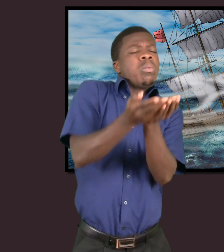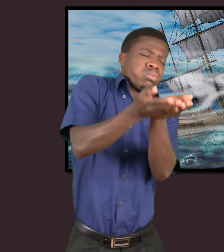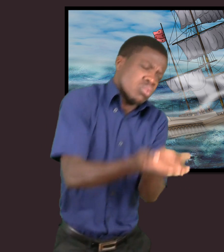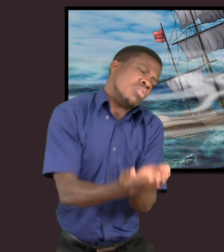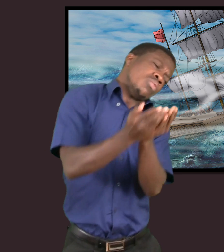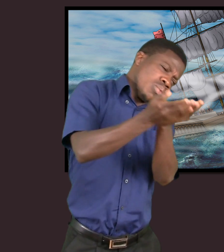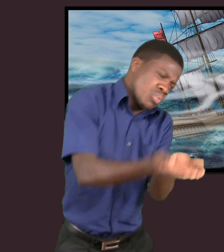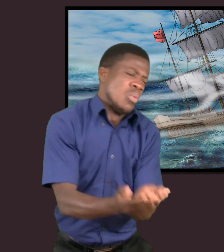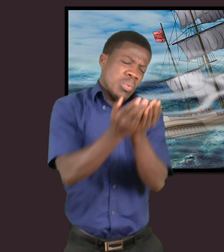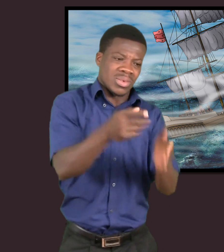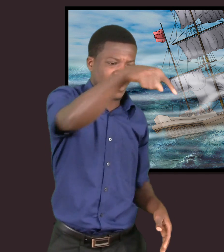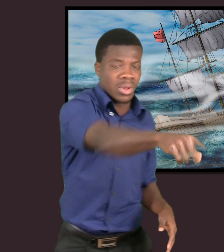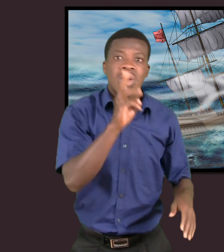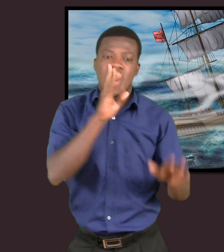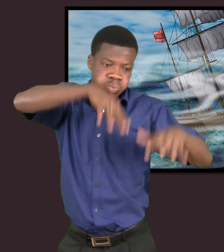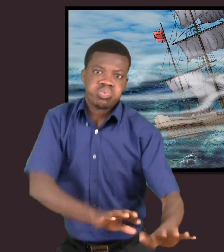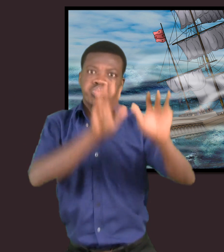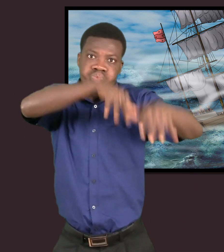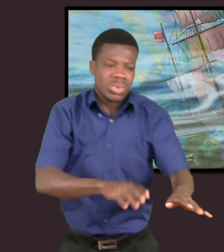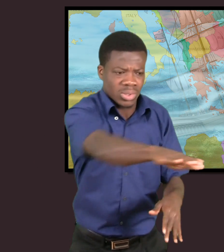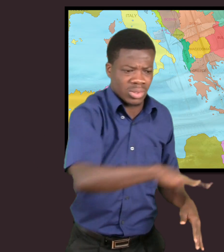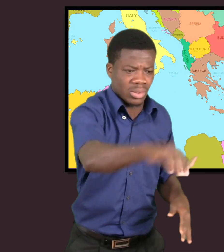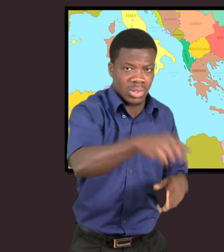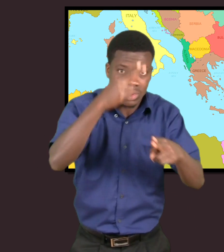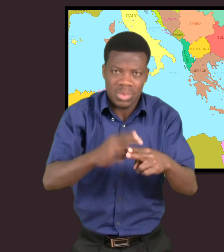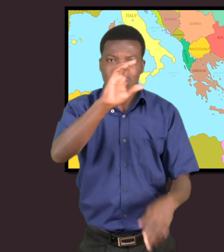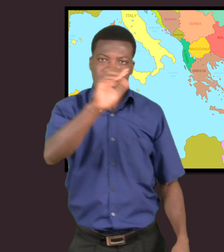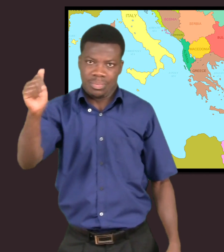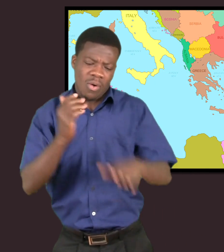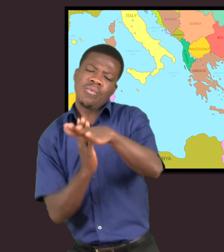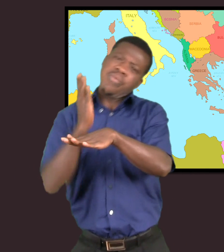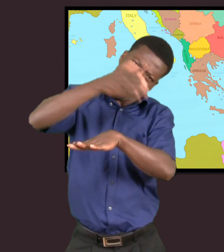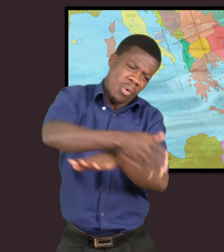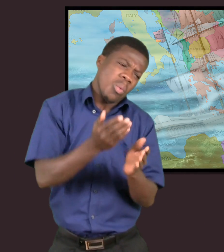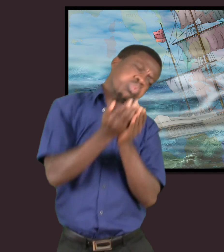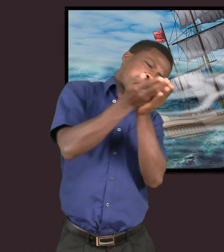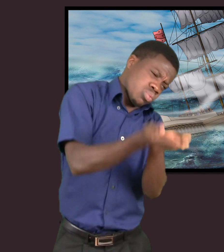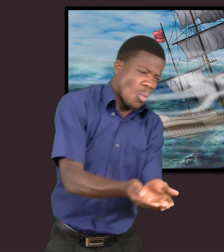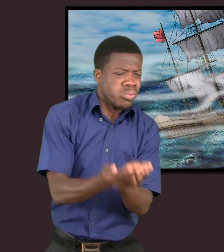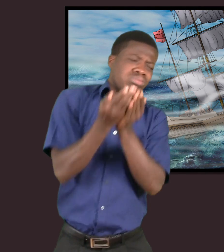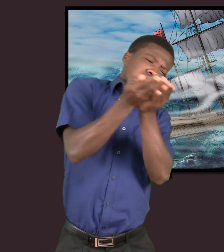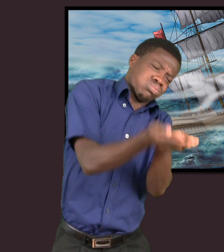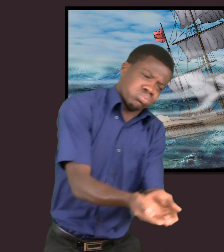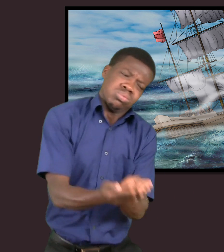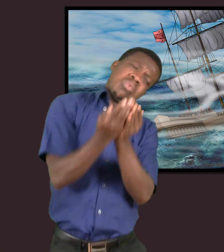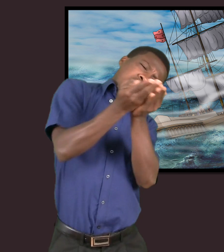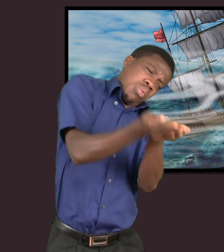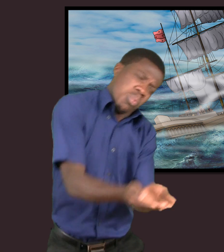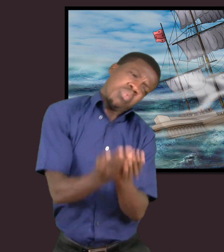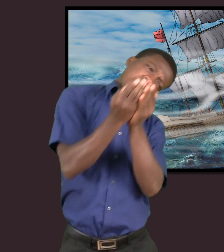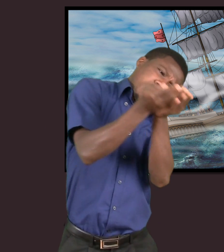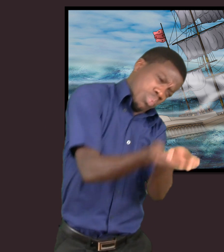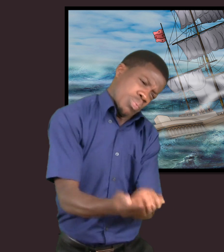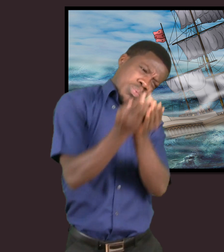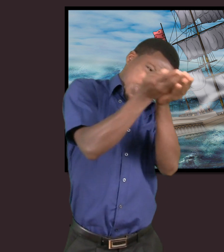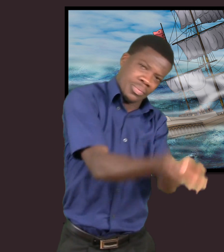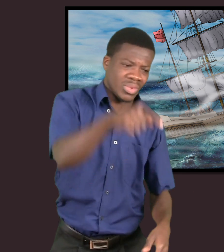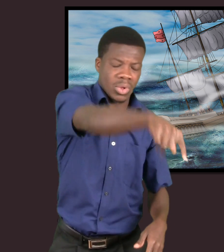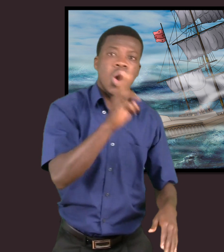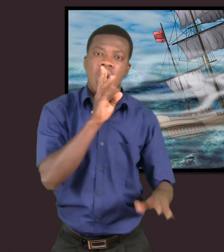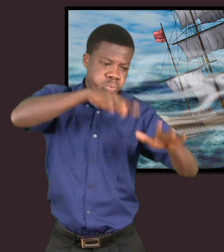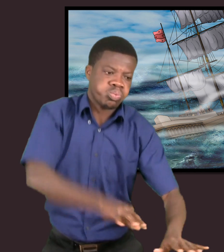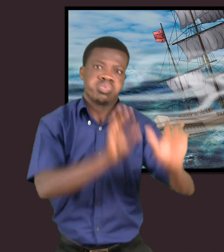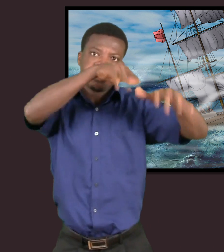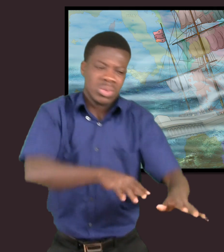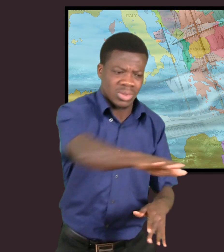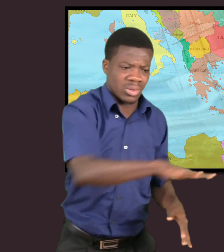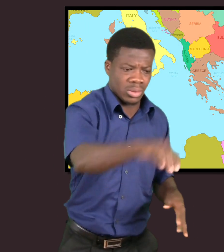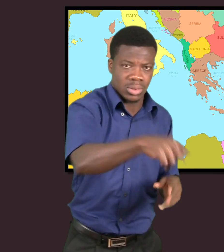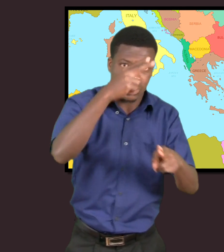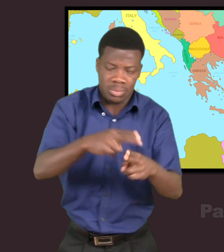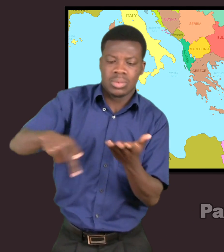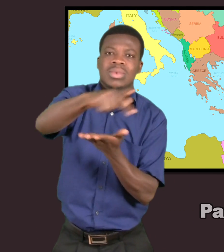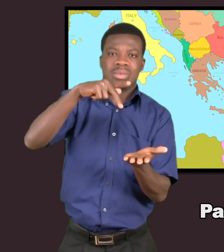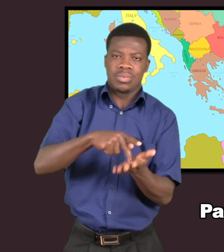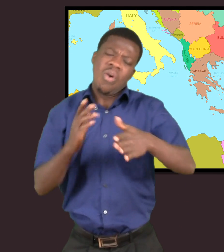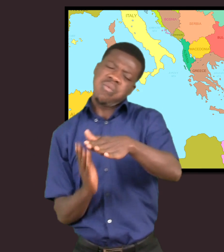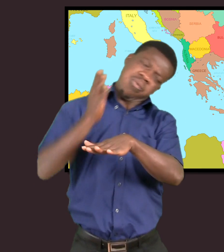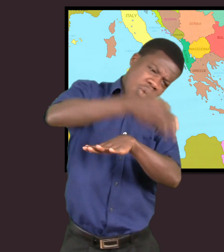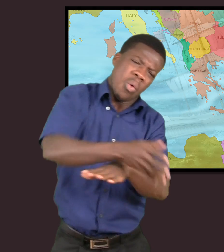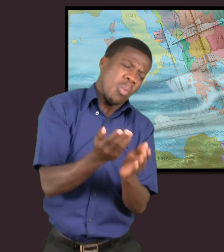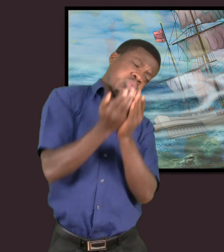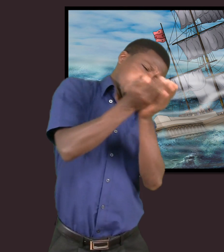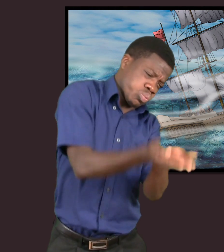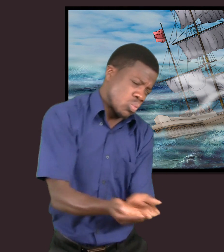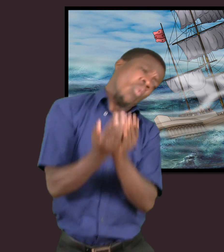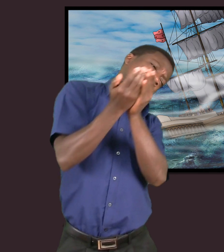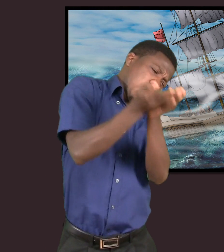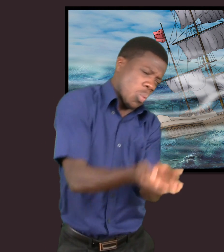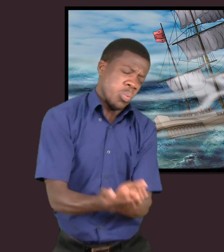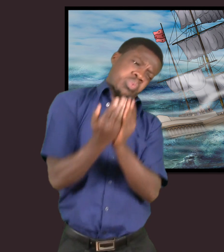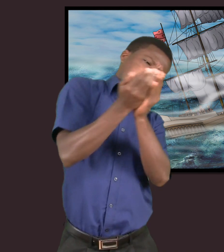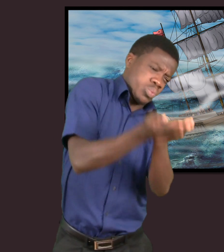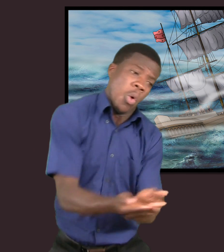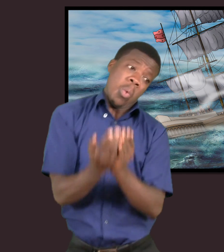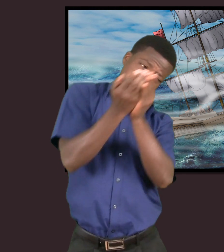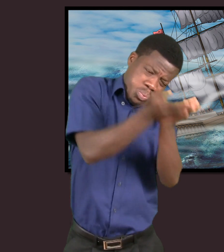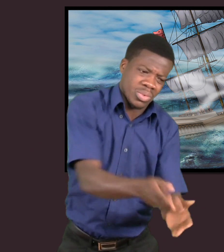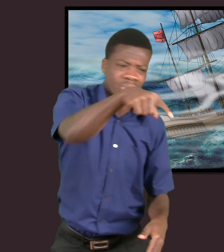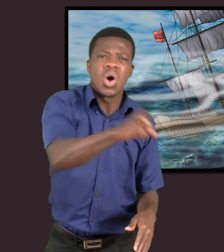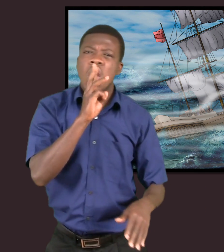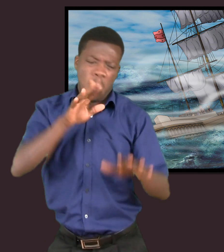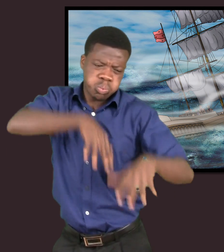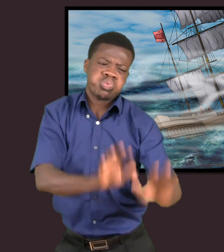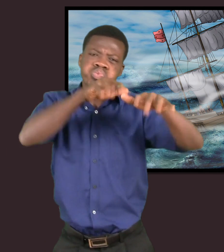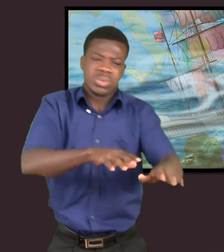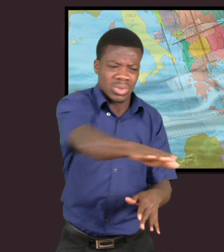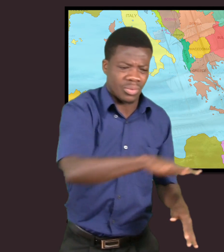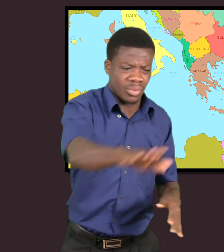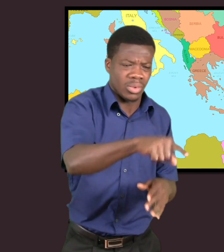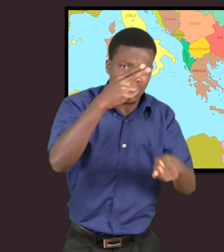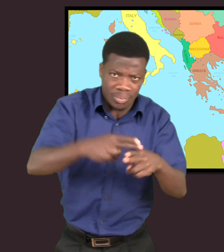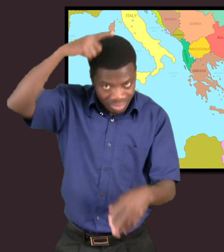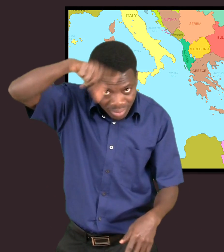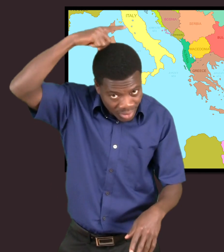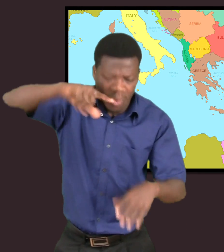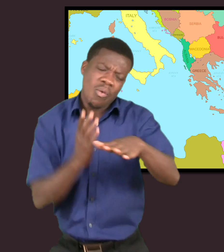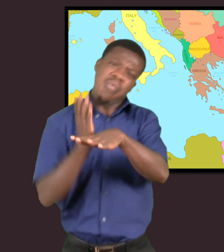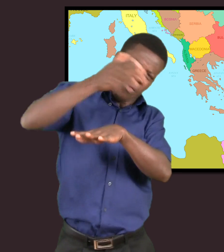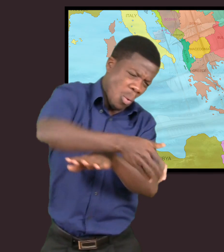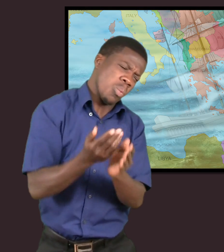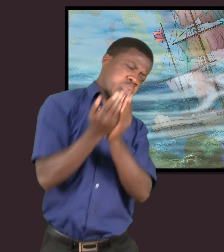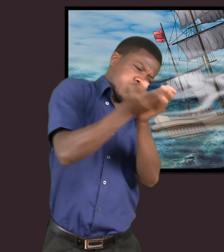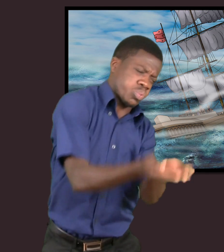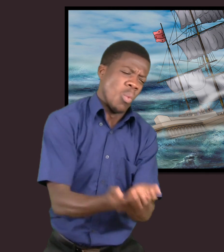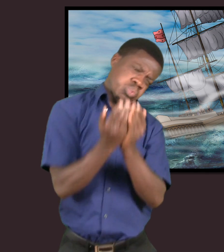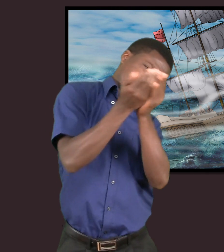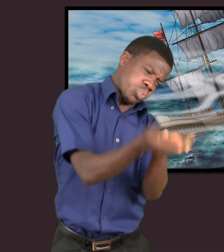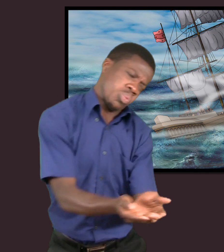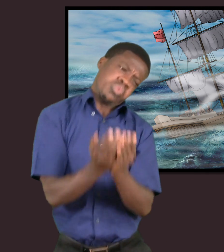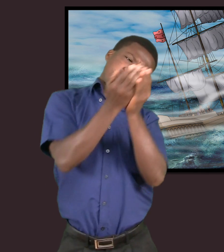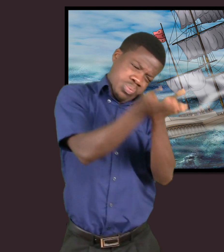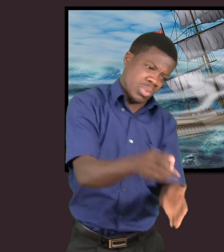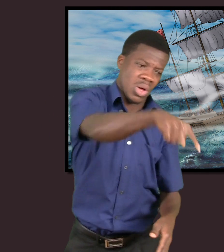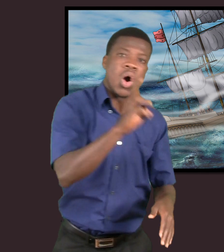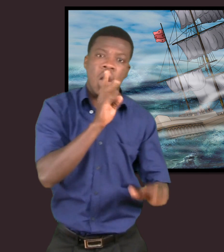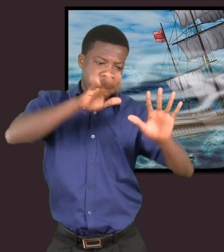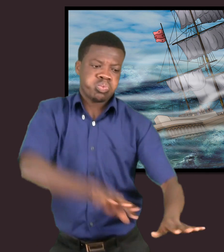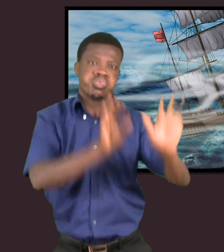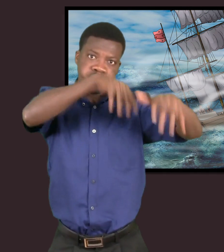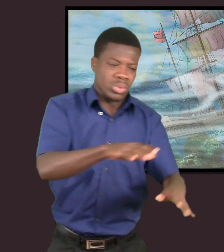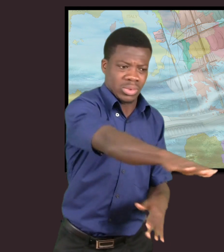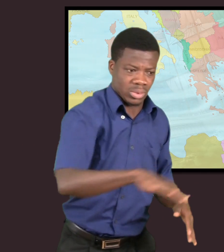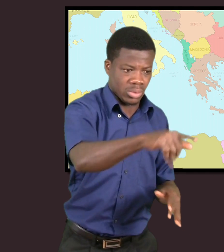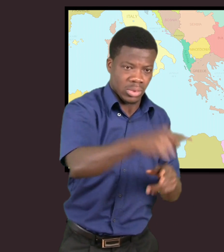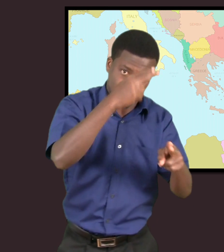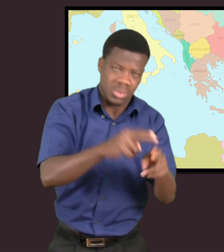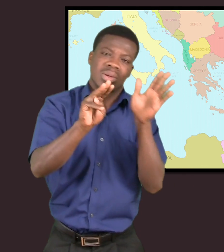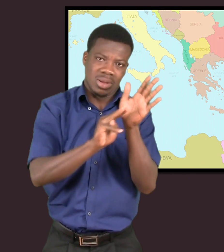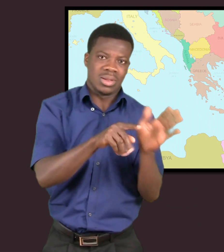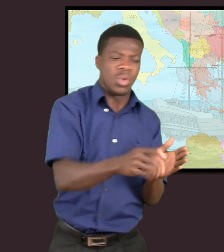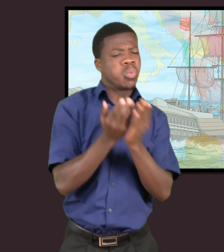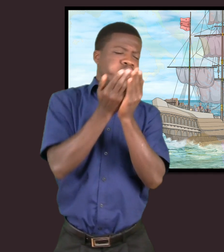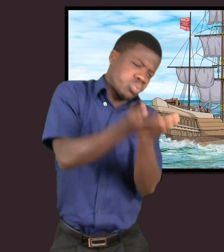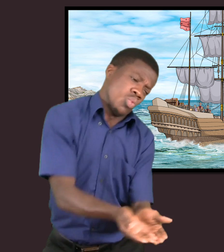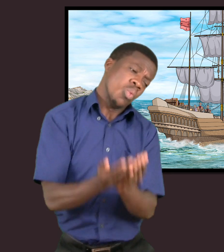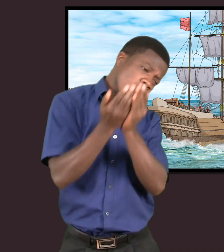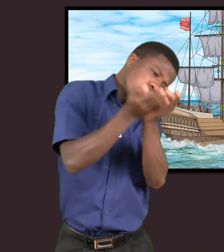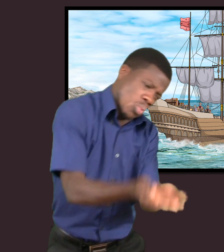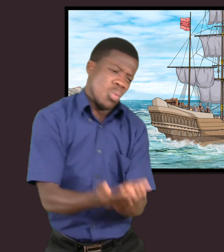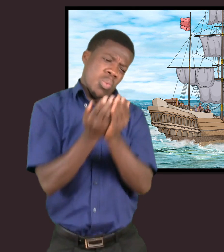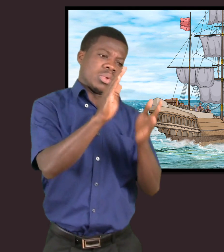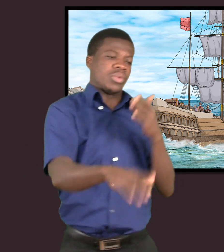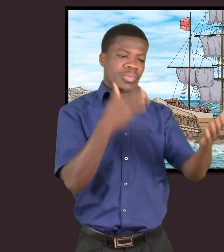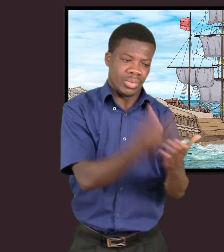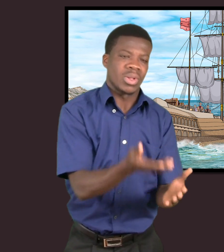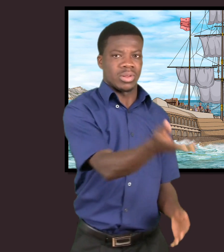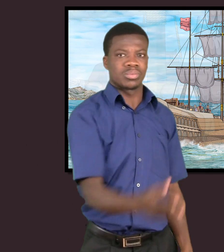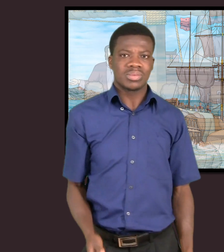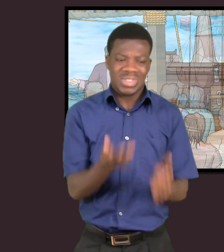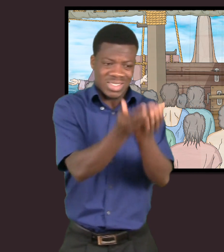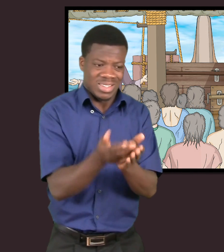And when we had sailed across the open sea off the coast of Cilicia and Pamphylia, we came to Myra in Lycia.